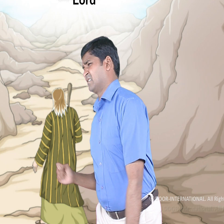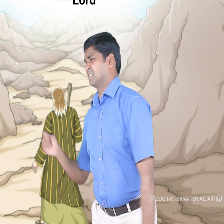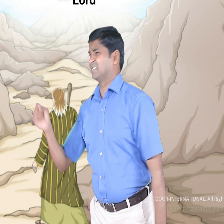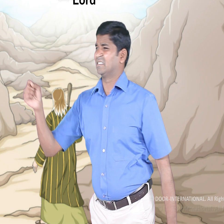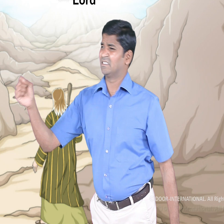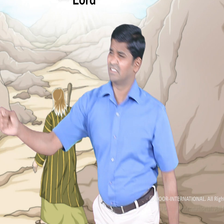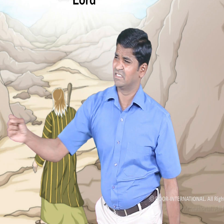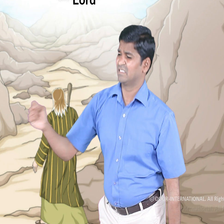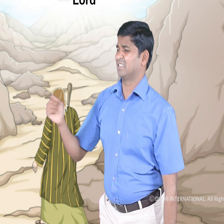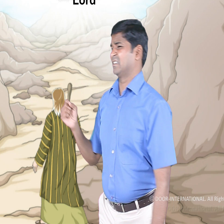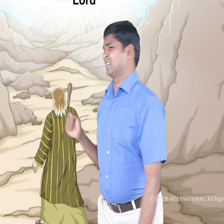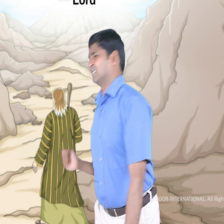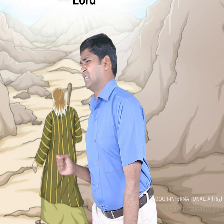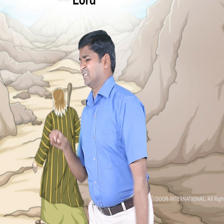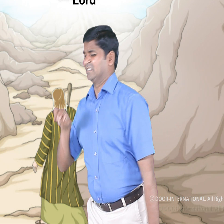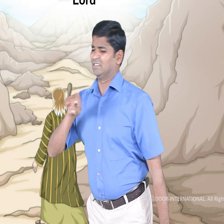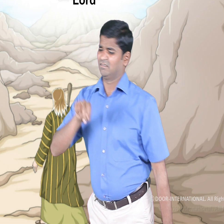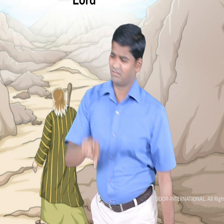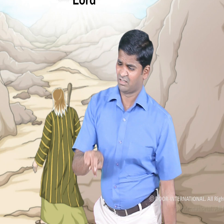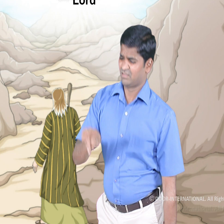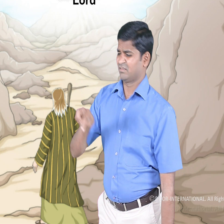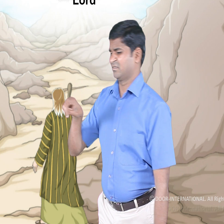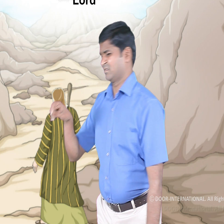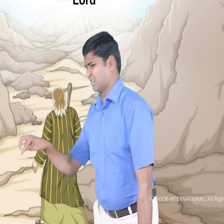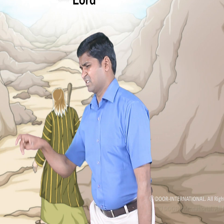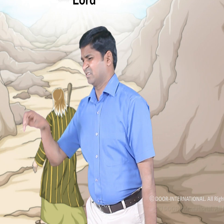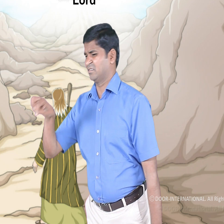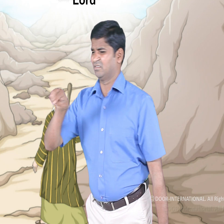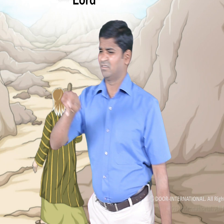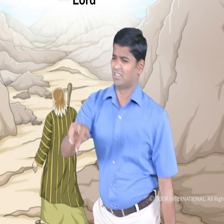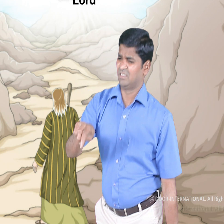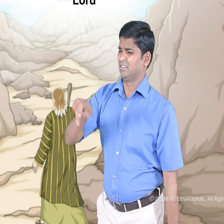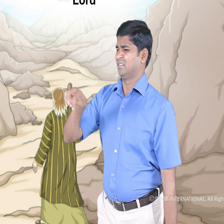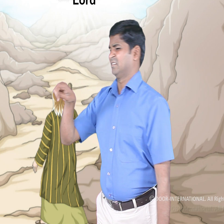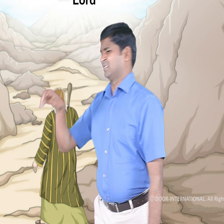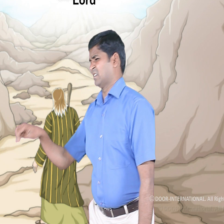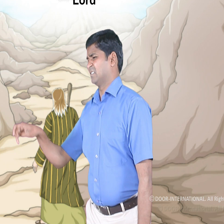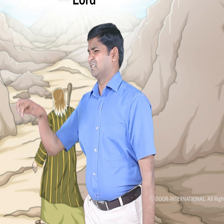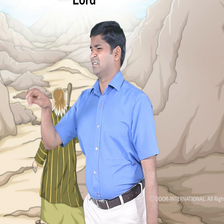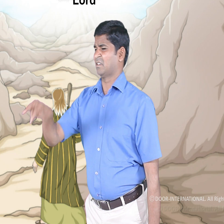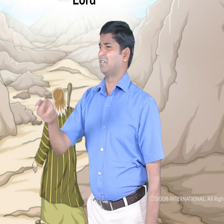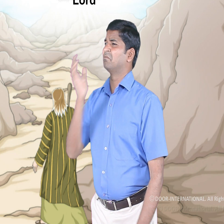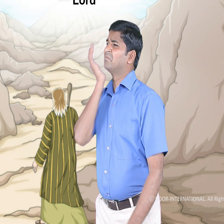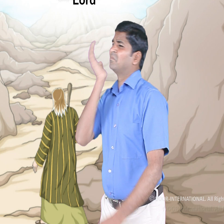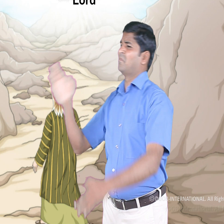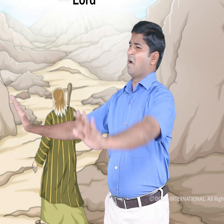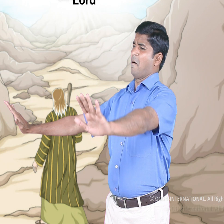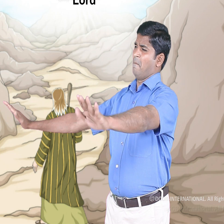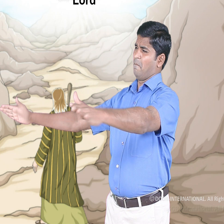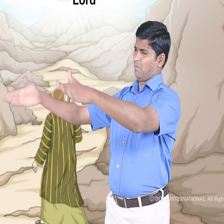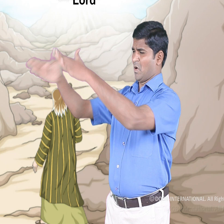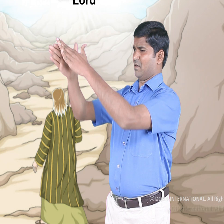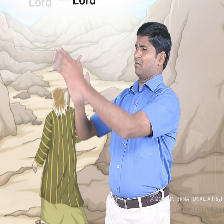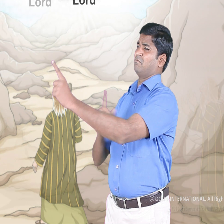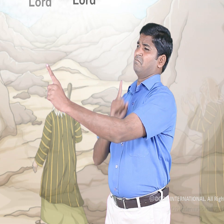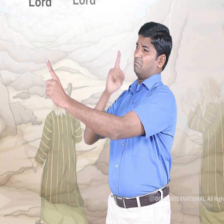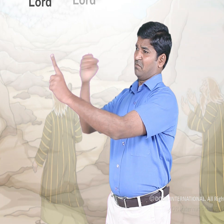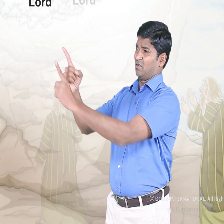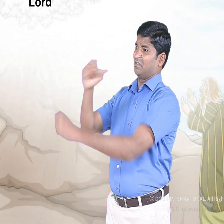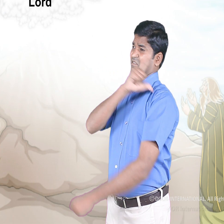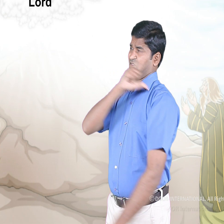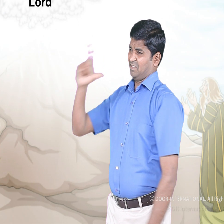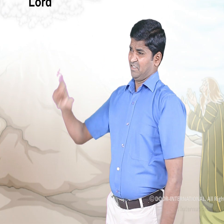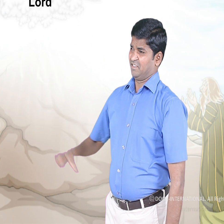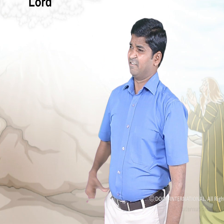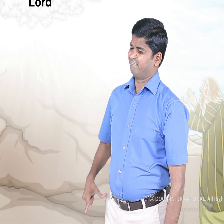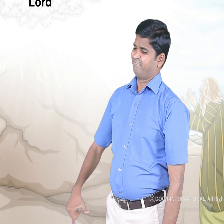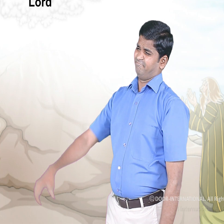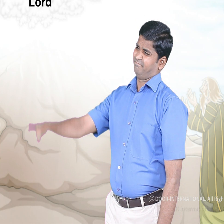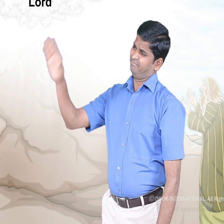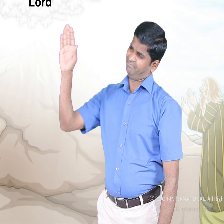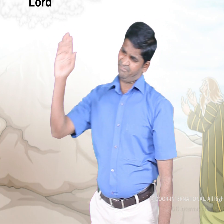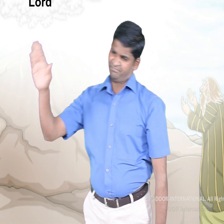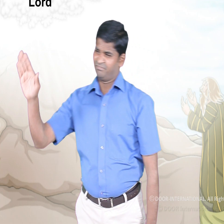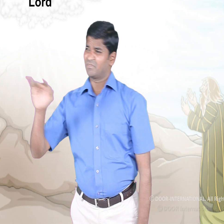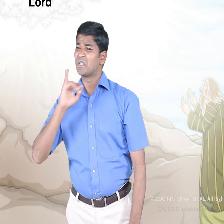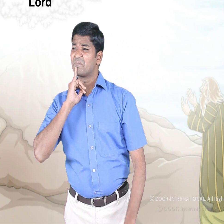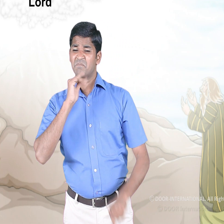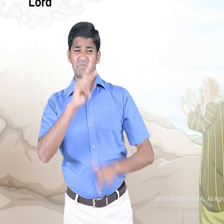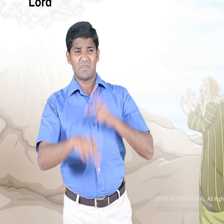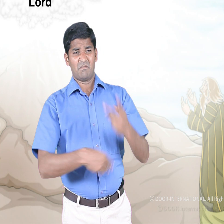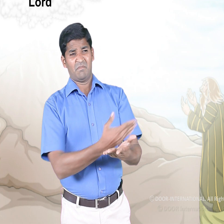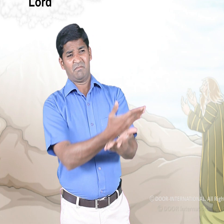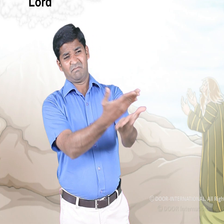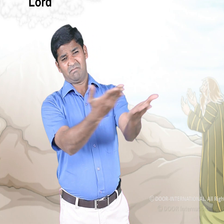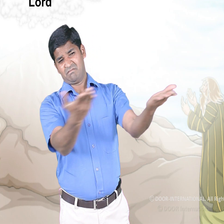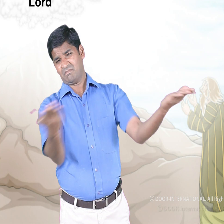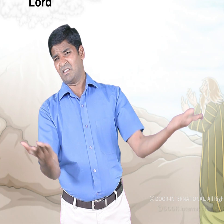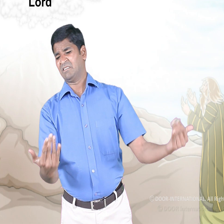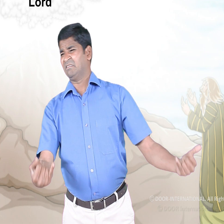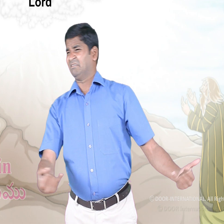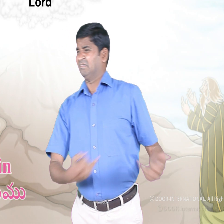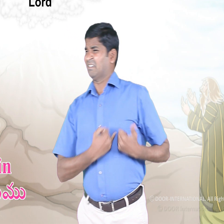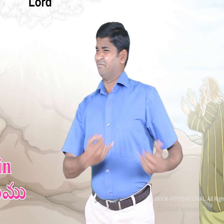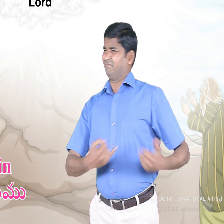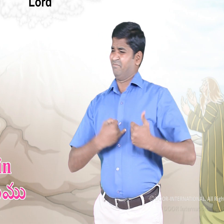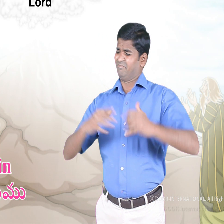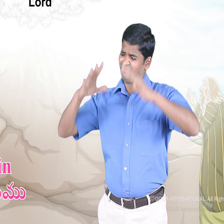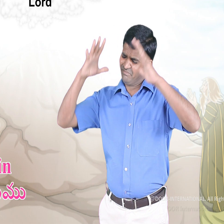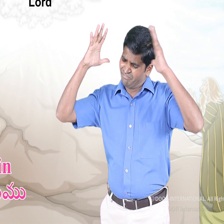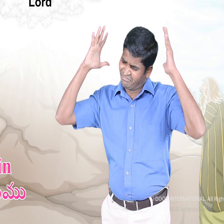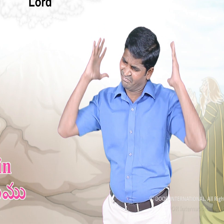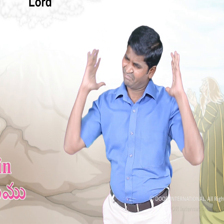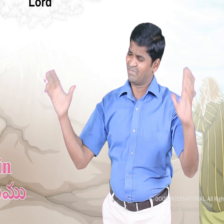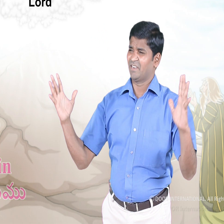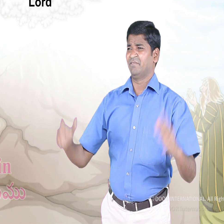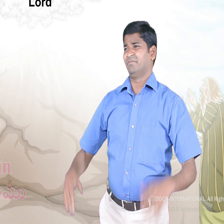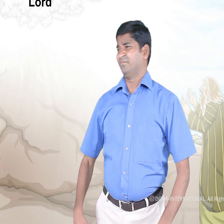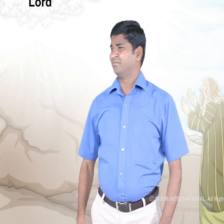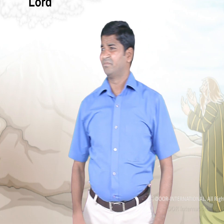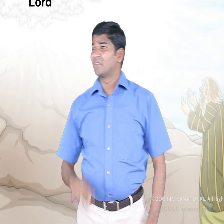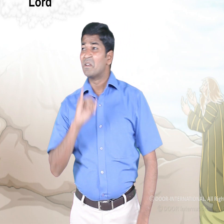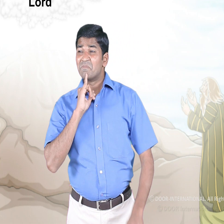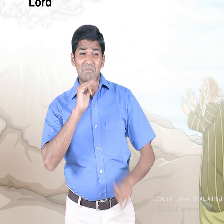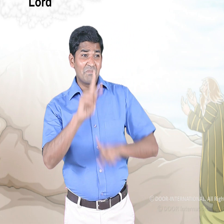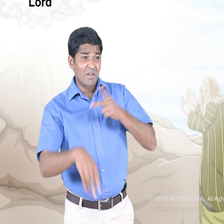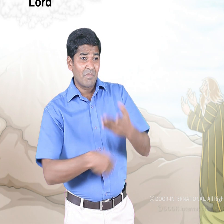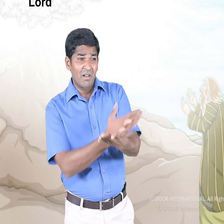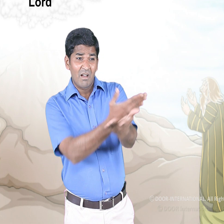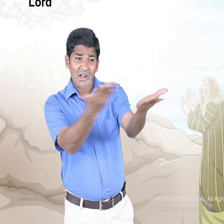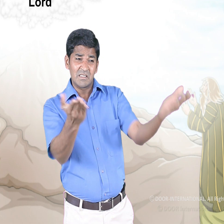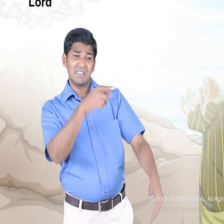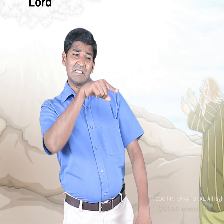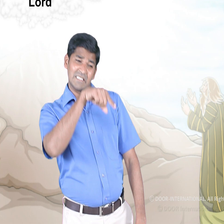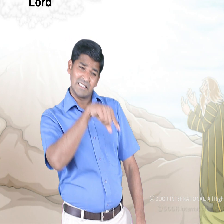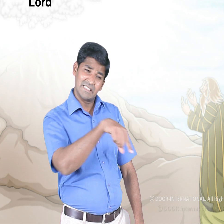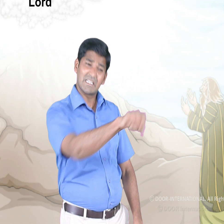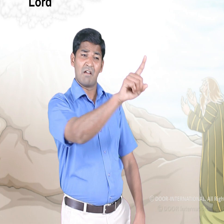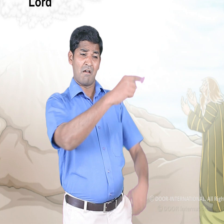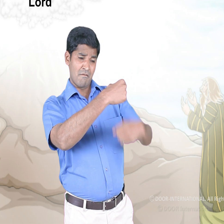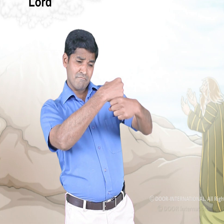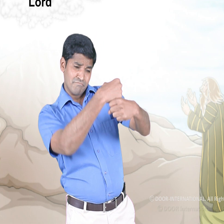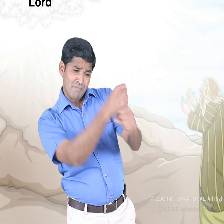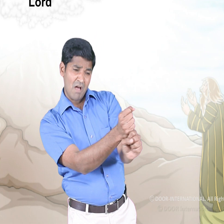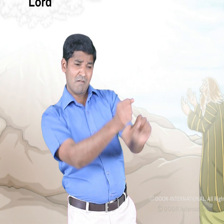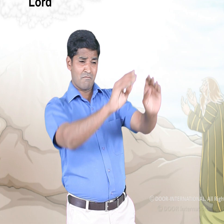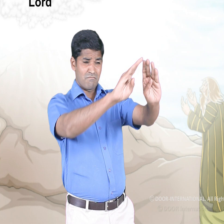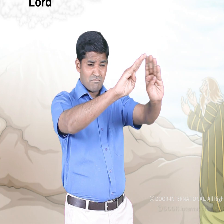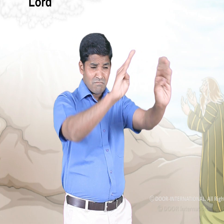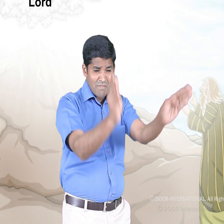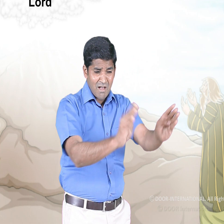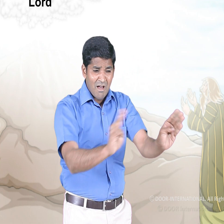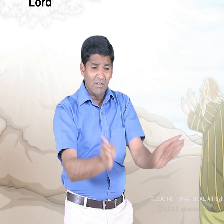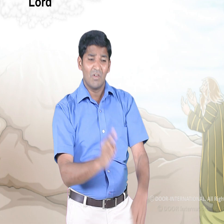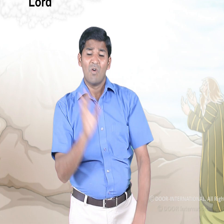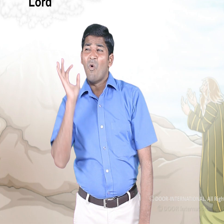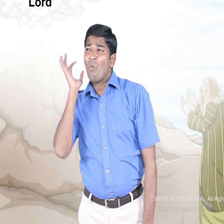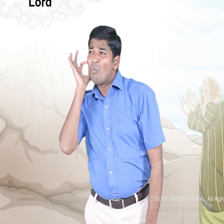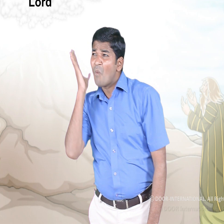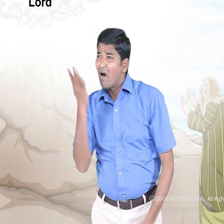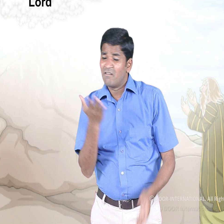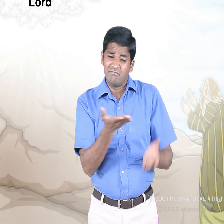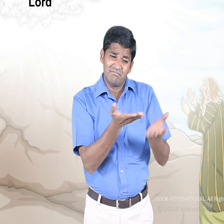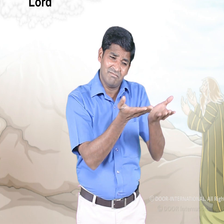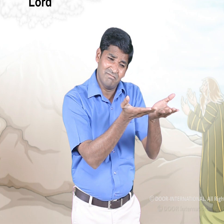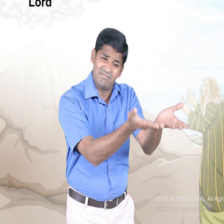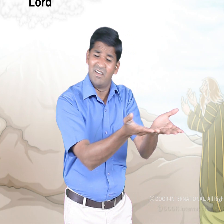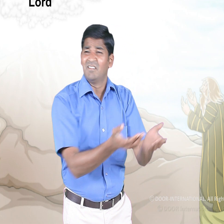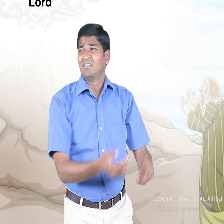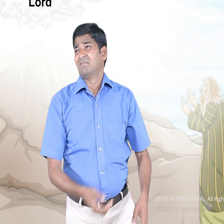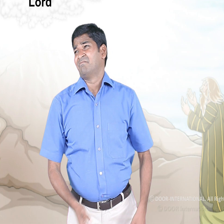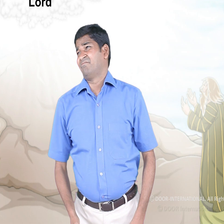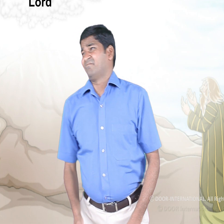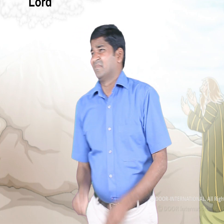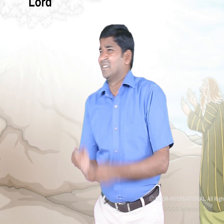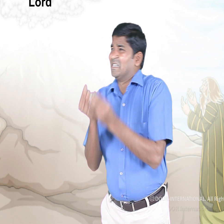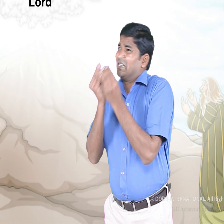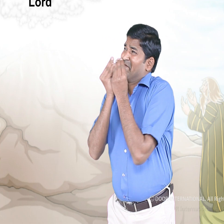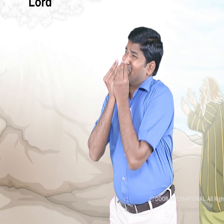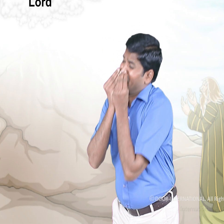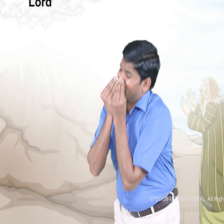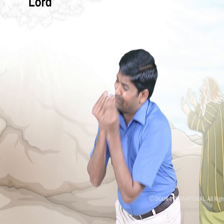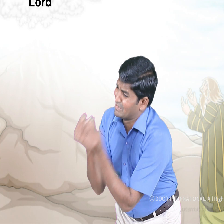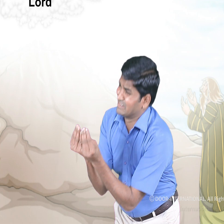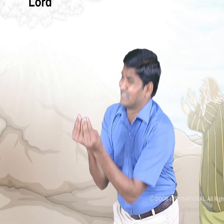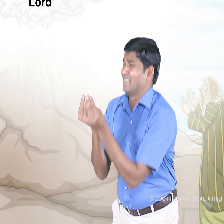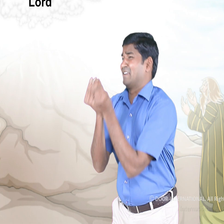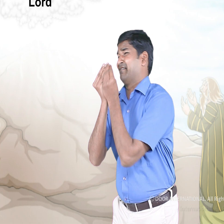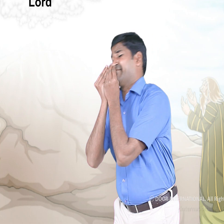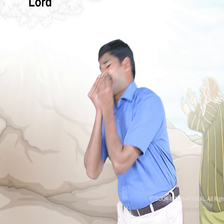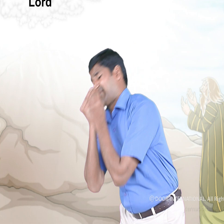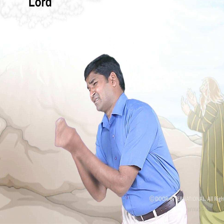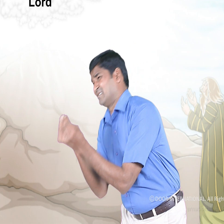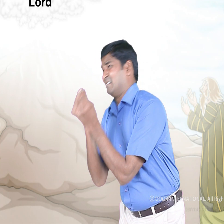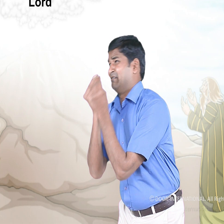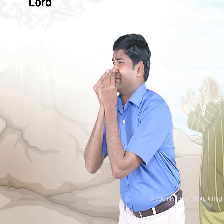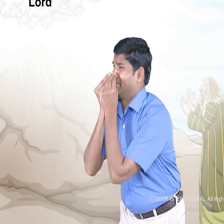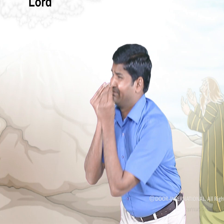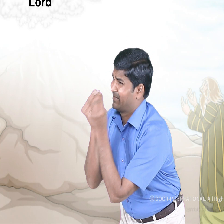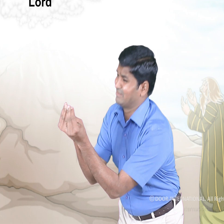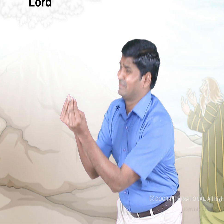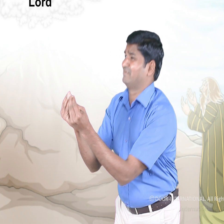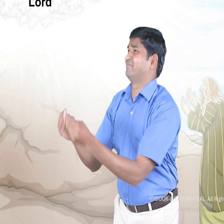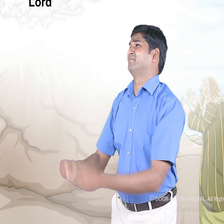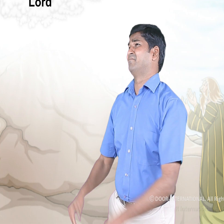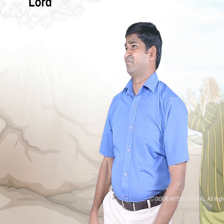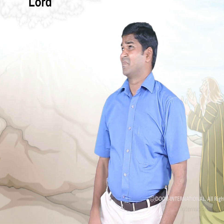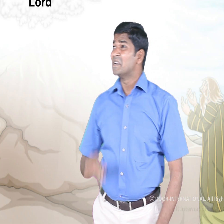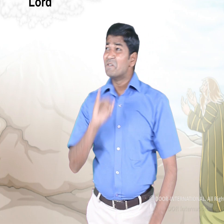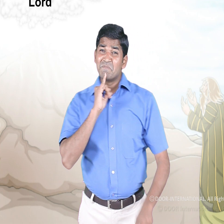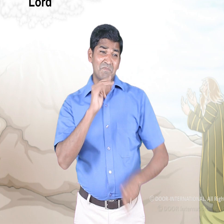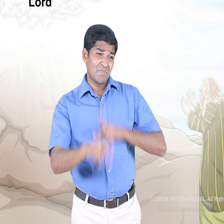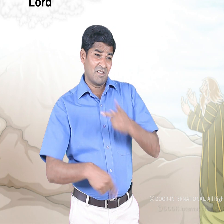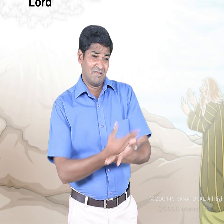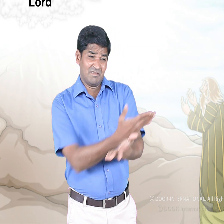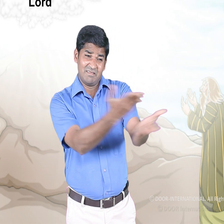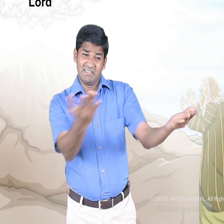So Moses returned to the LORD and said, “Oh, what a great sin these people have committed!